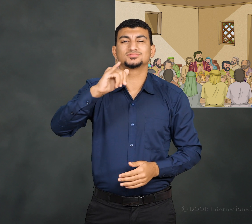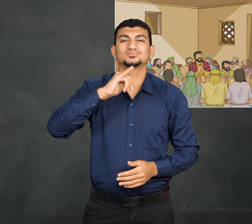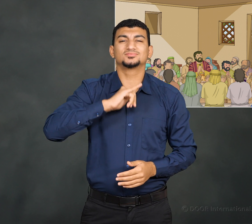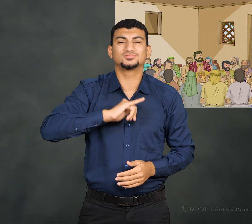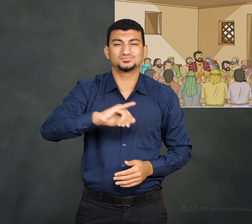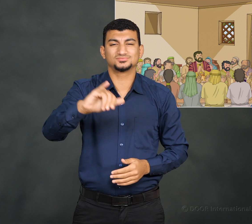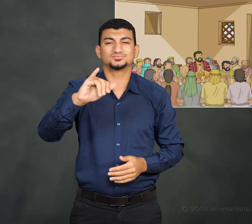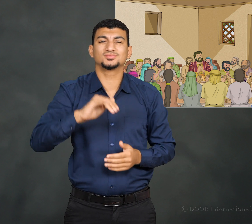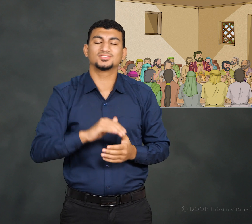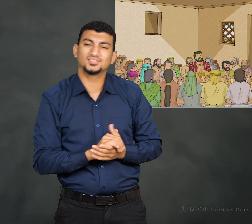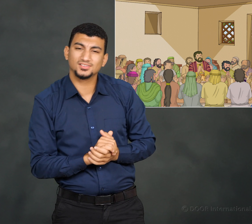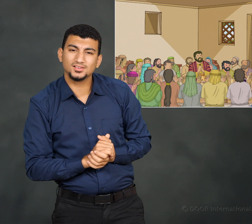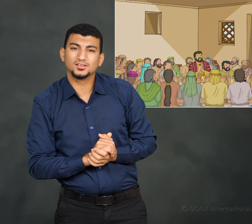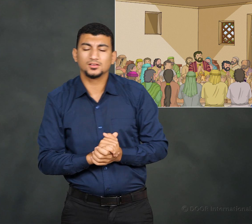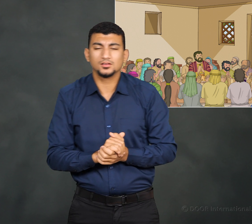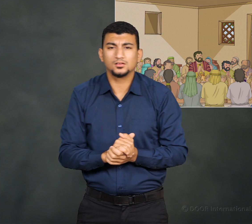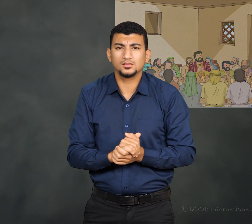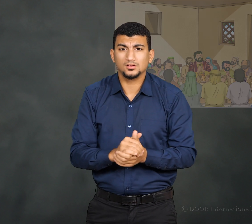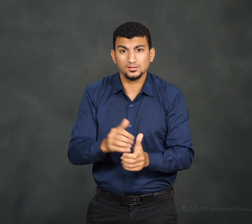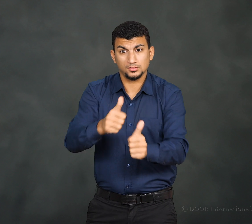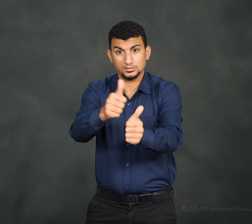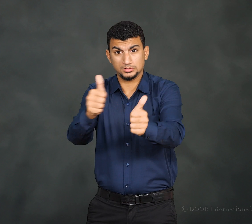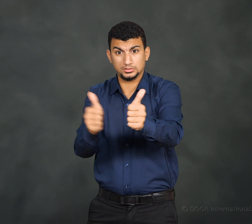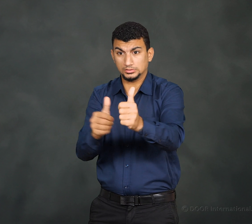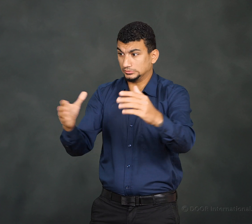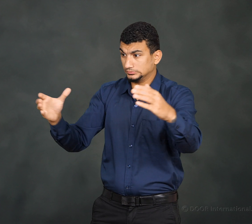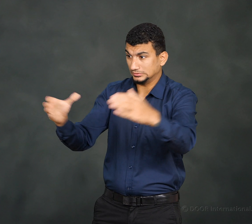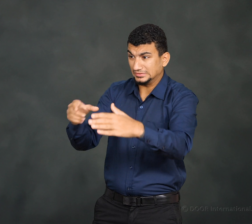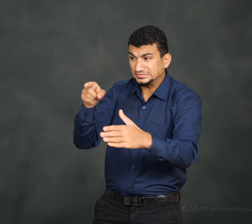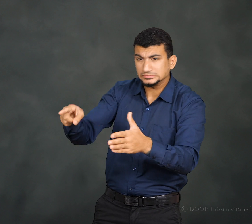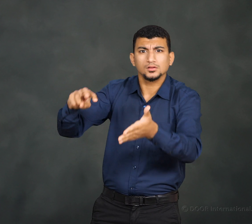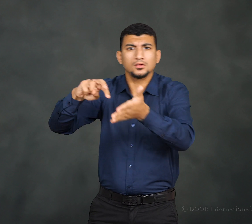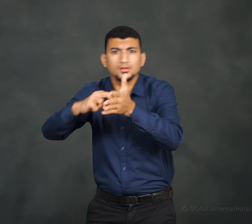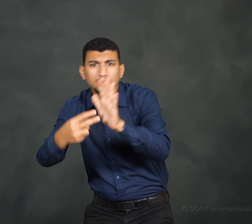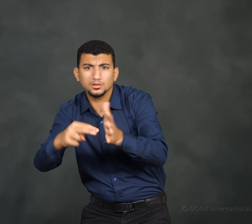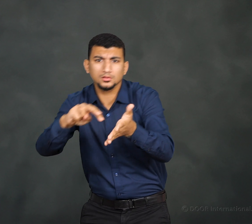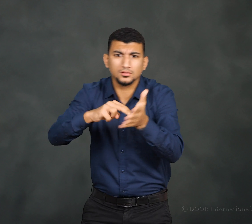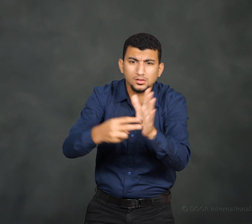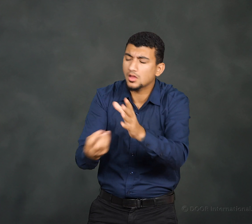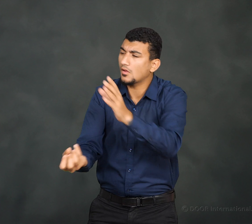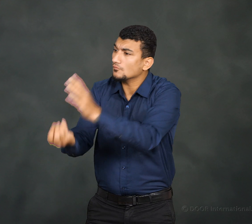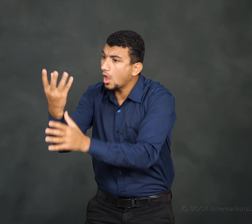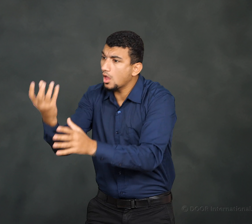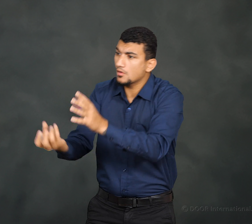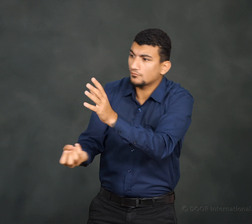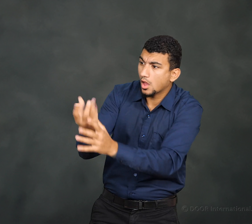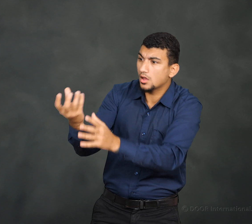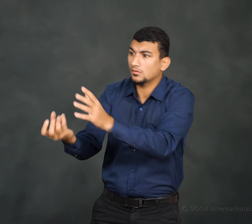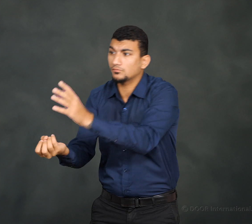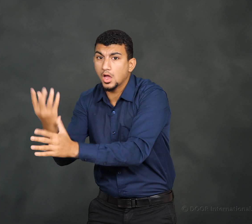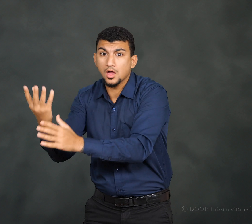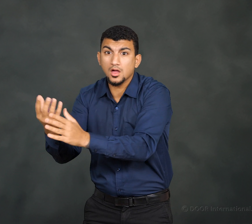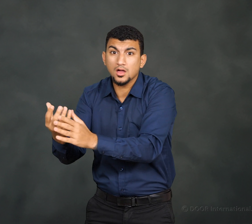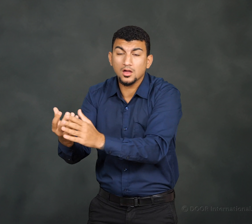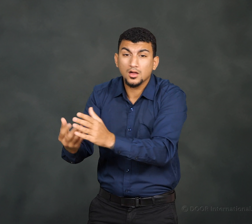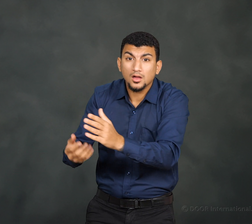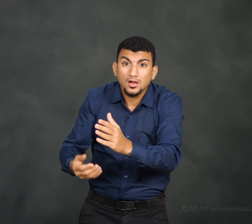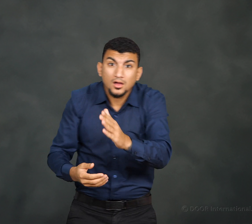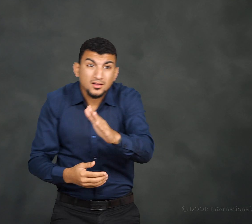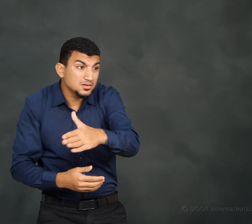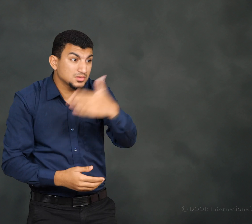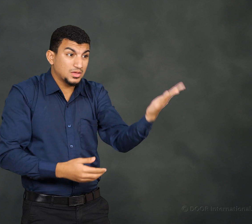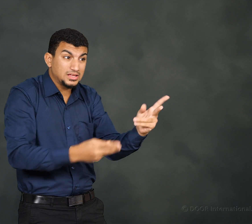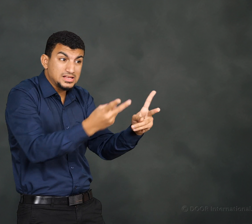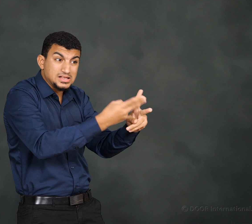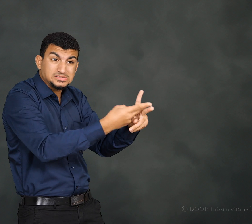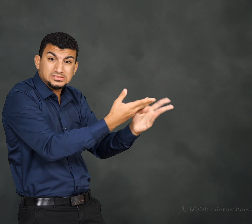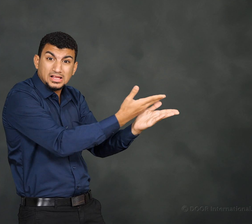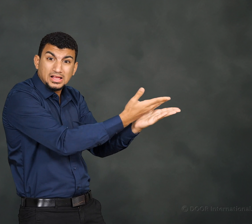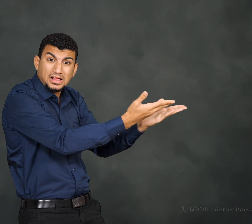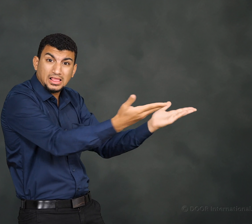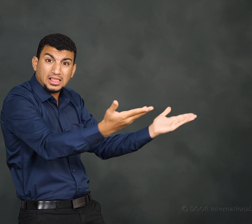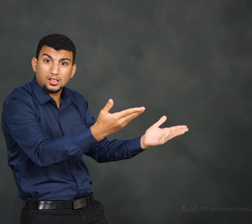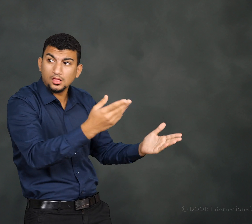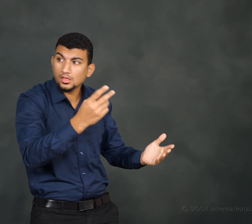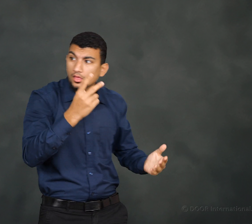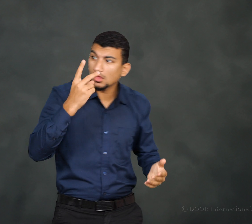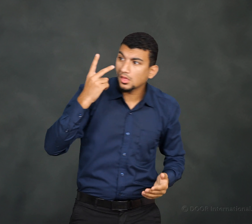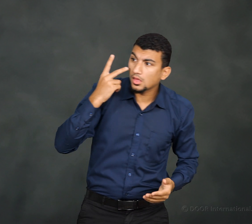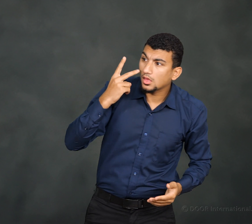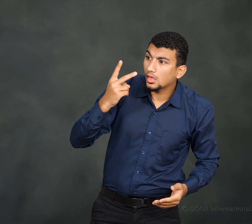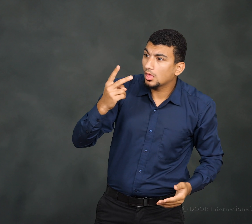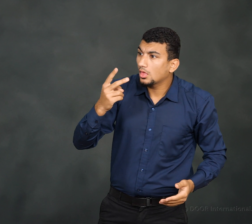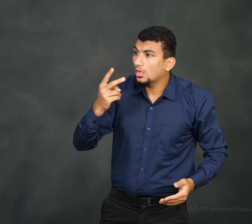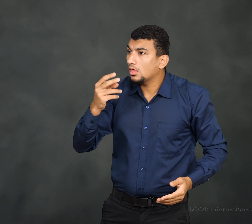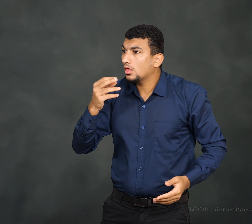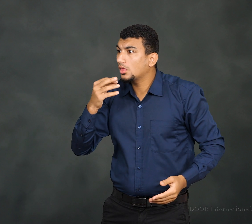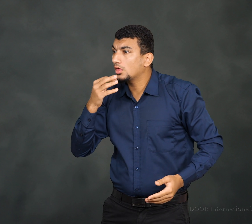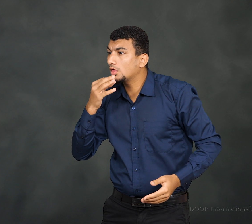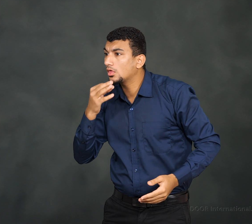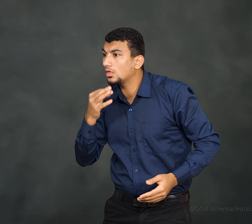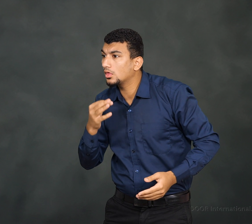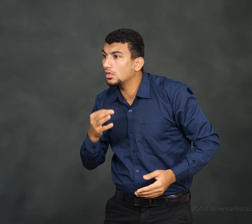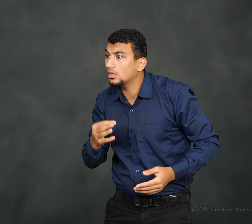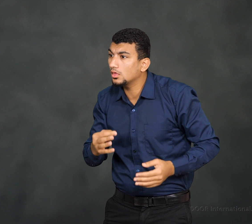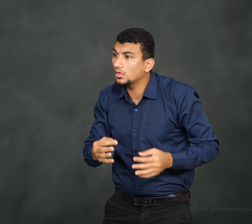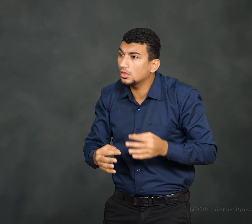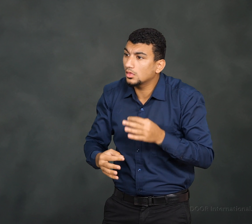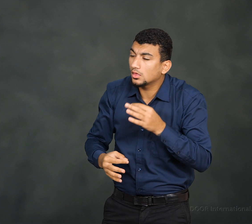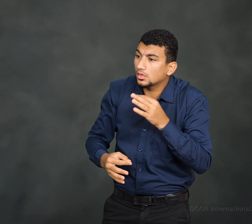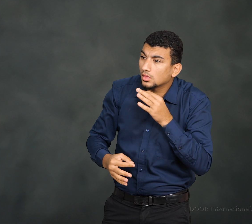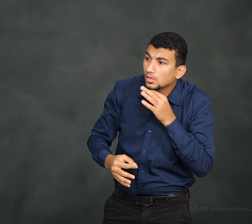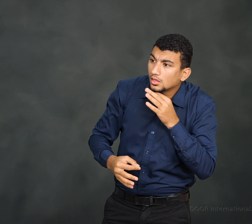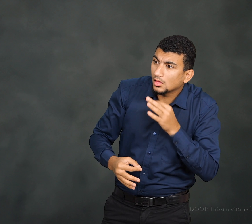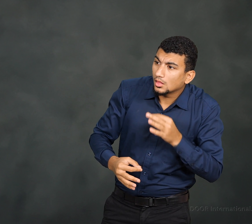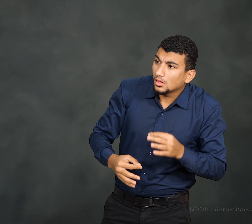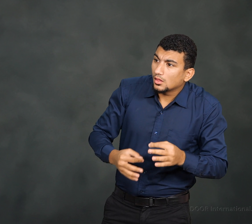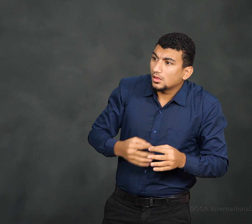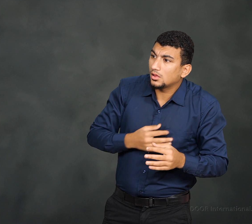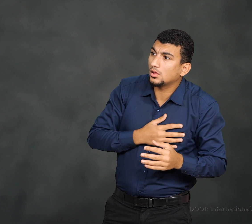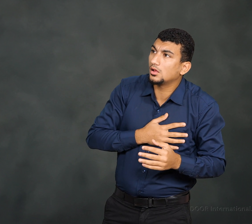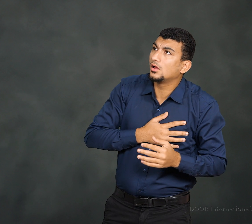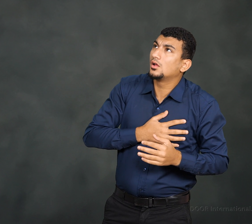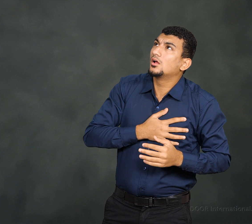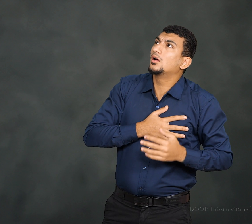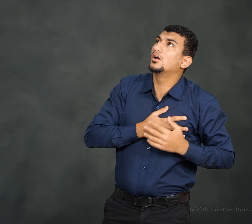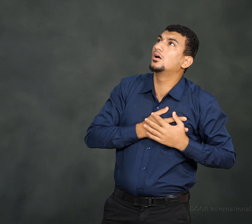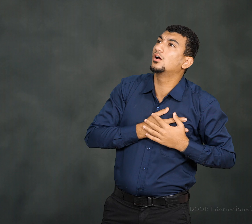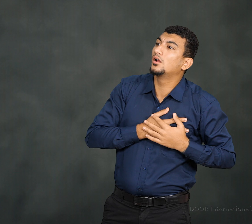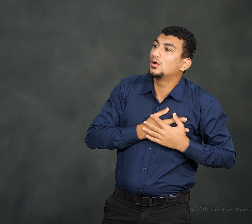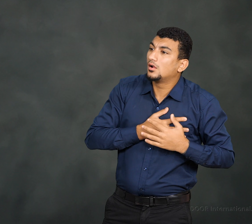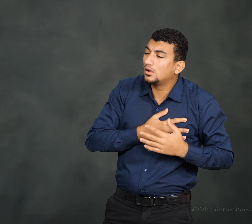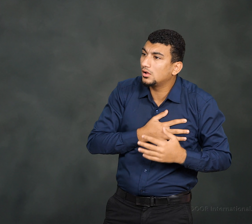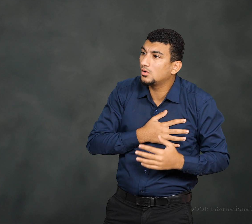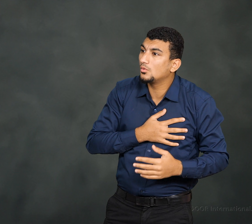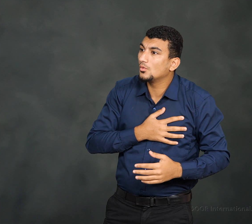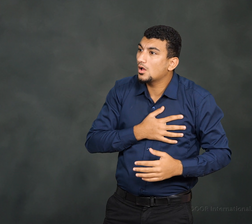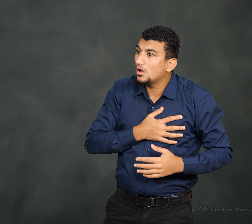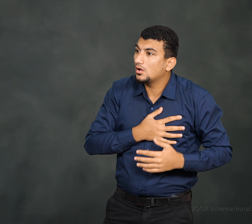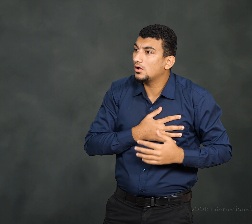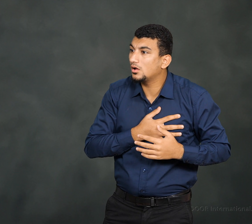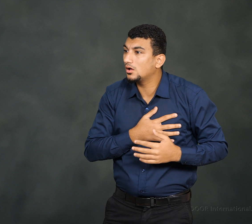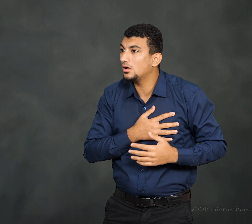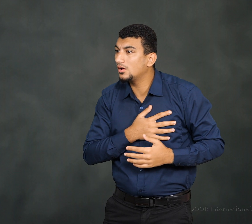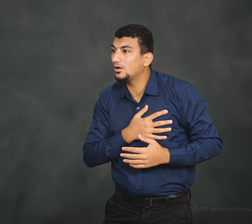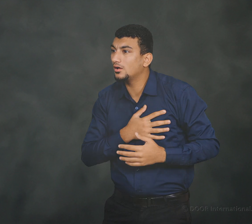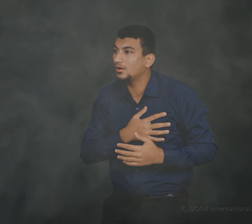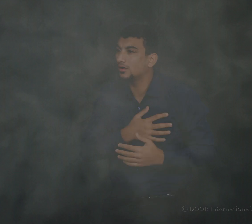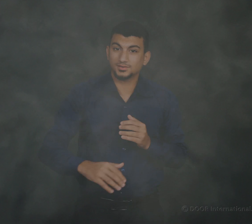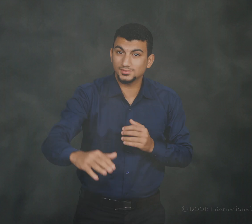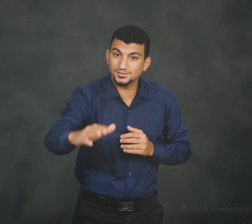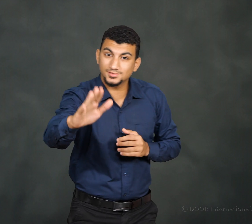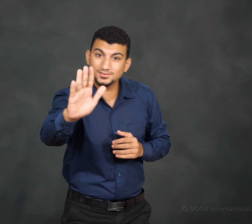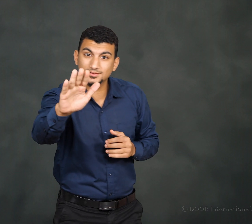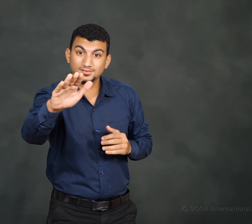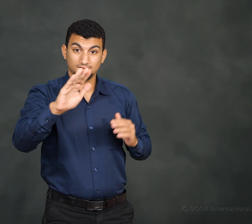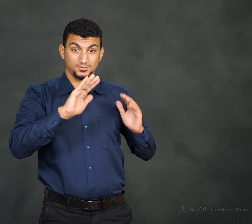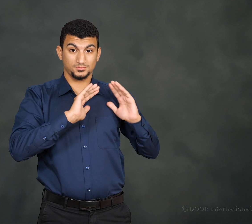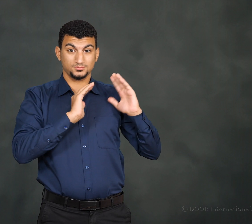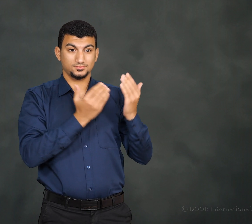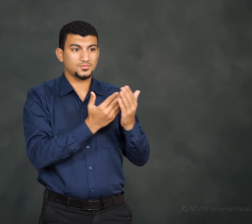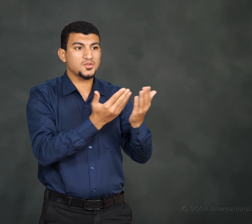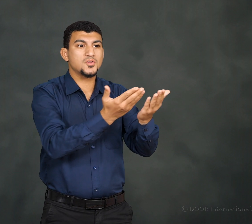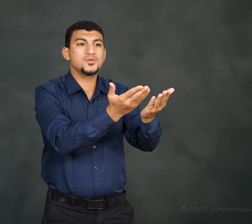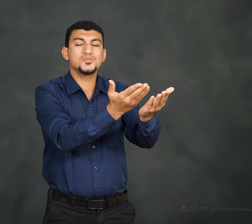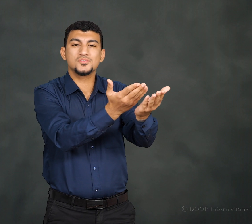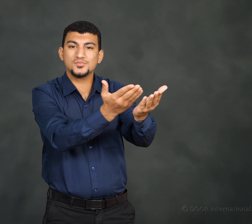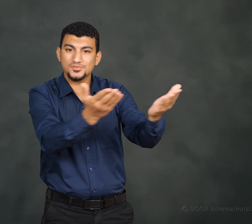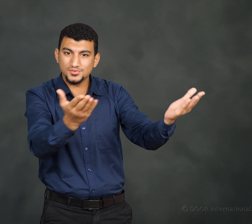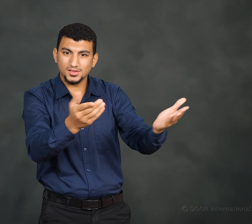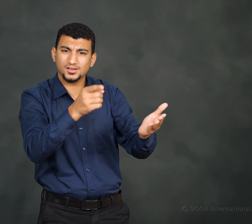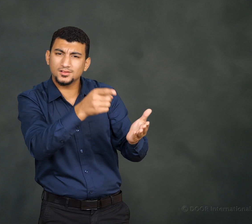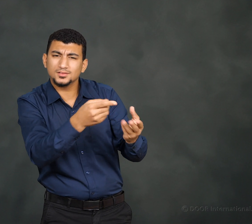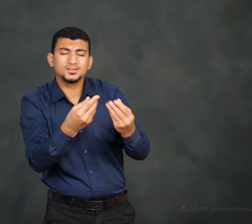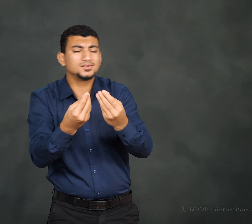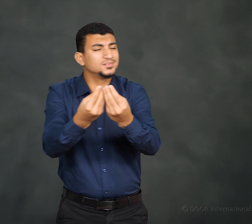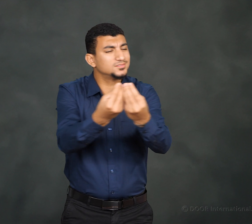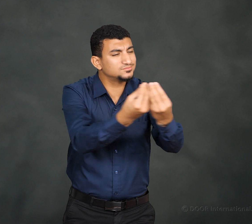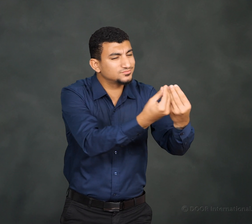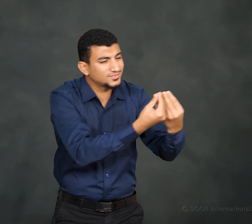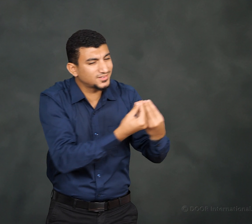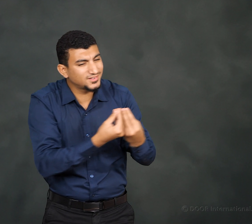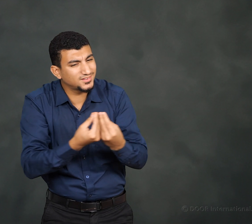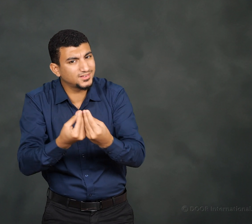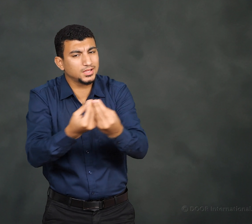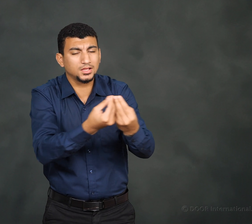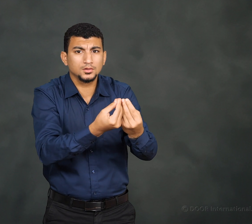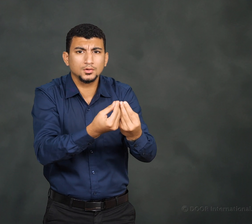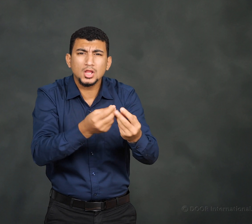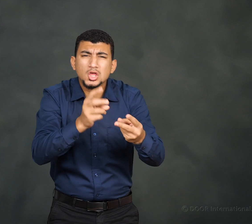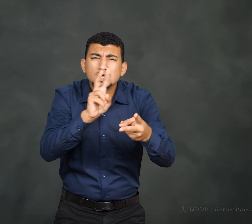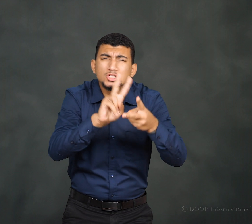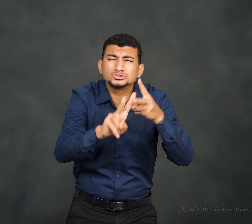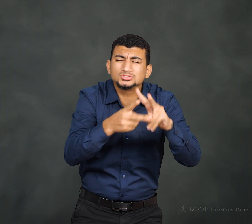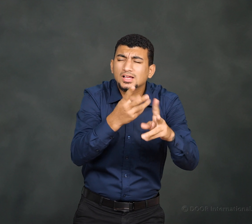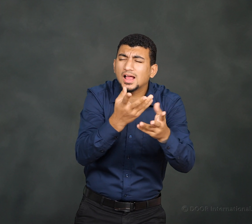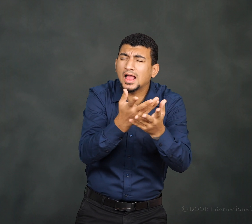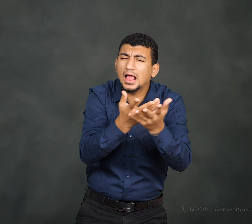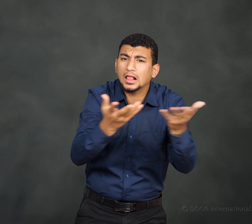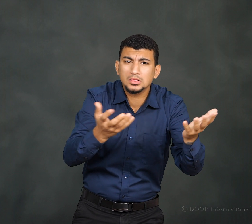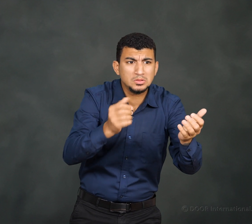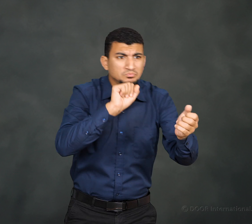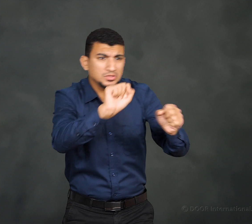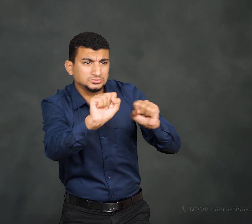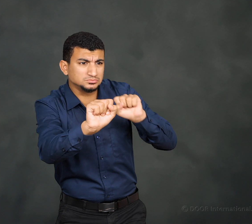All the believers were together and had everything in common.